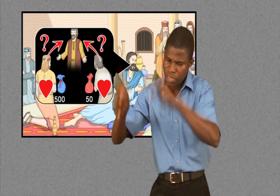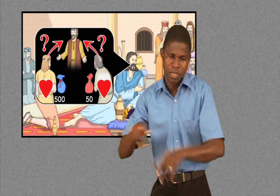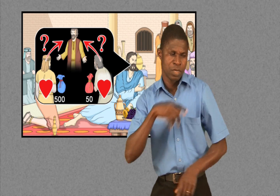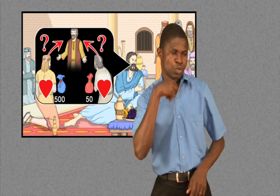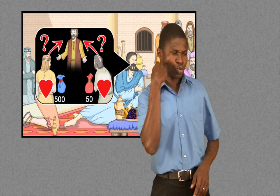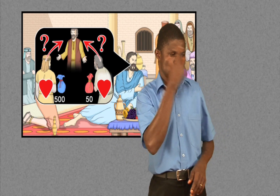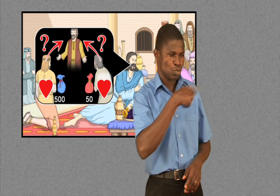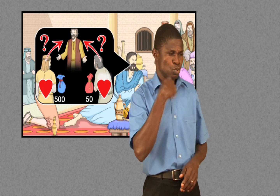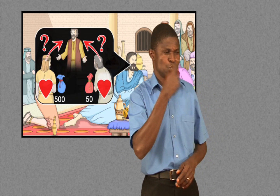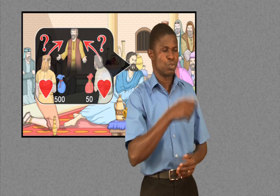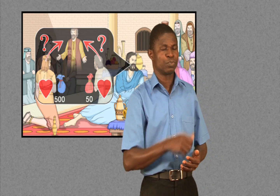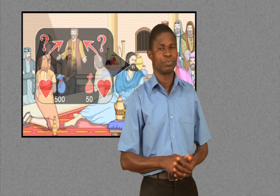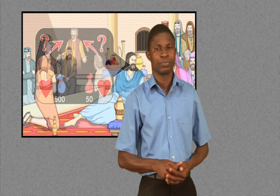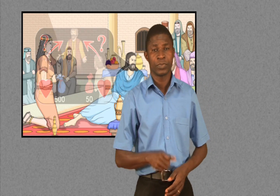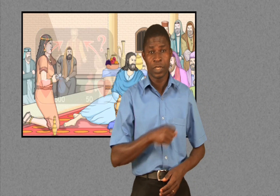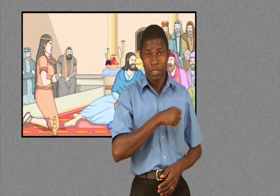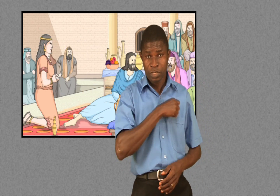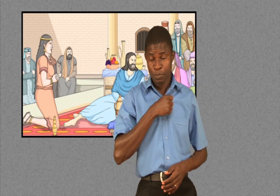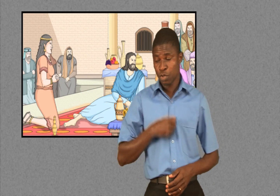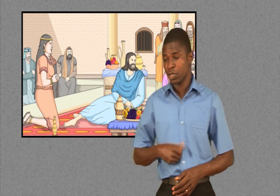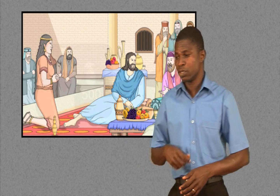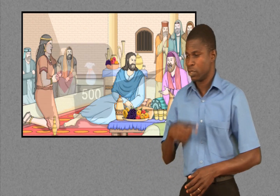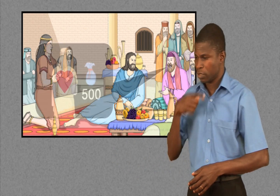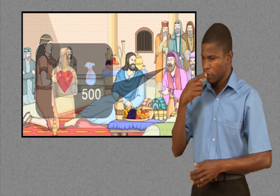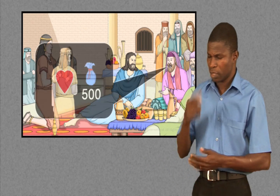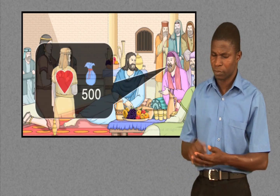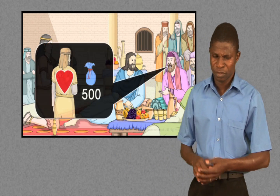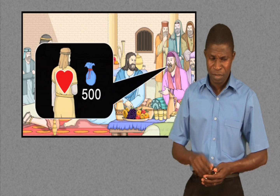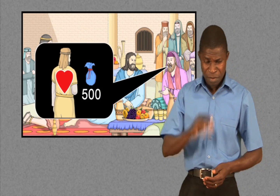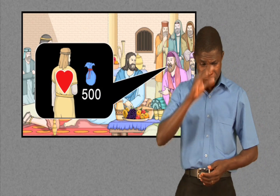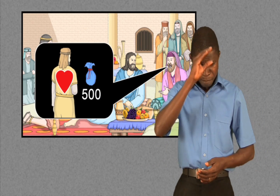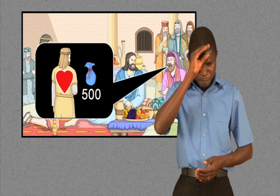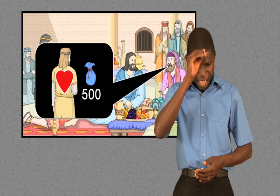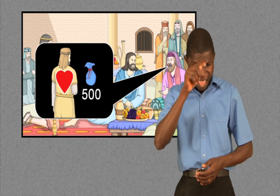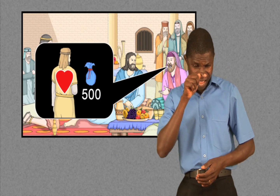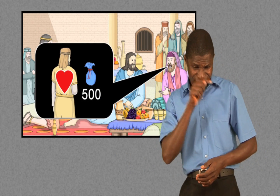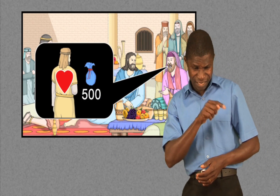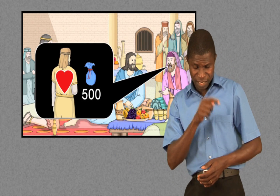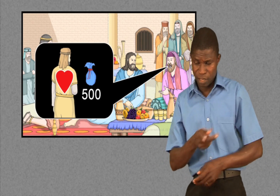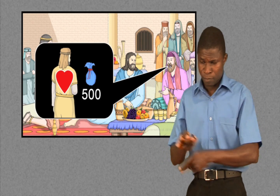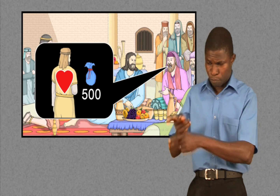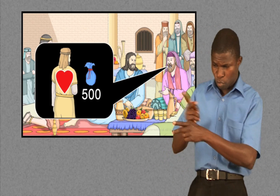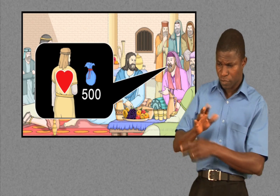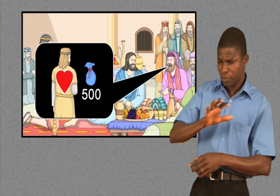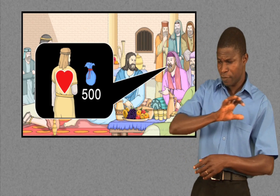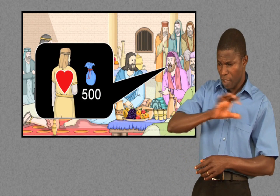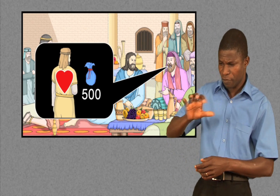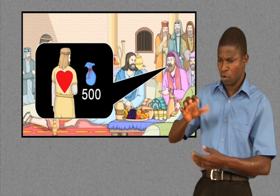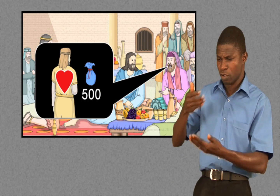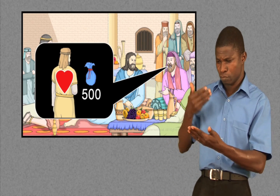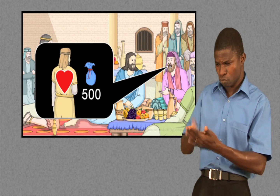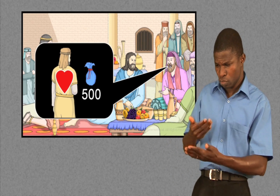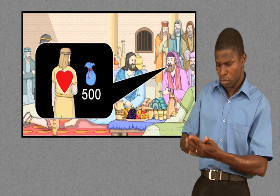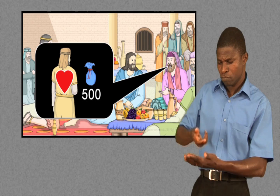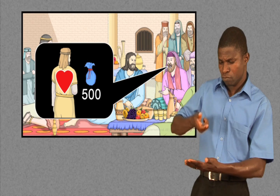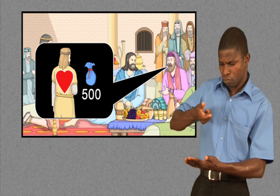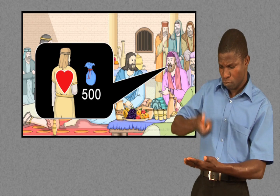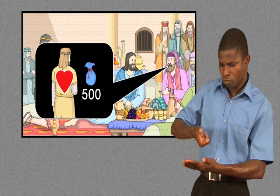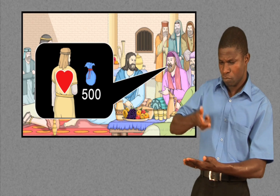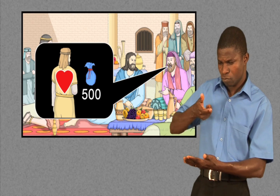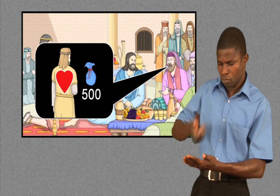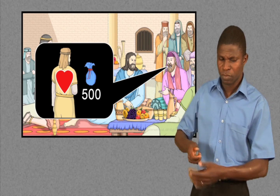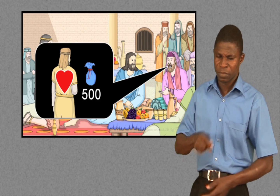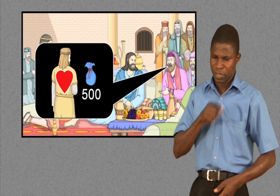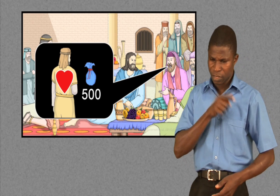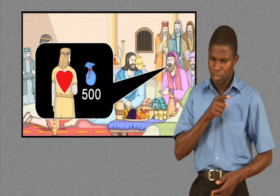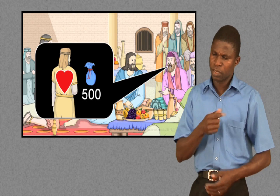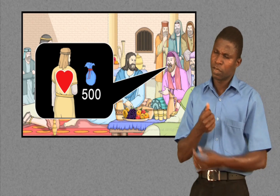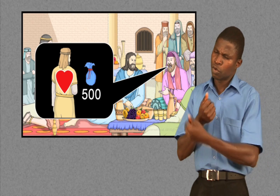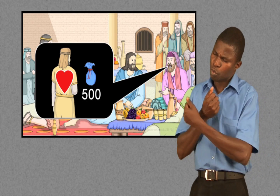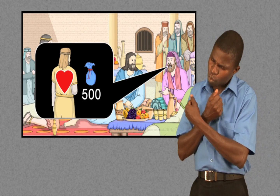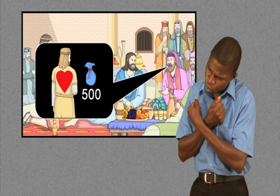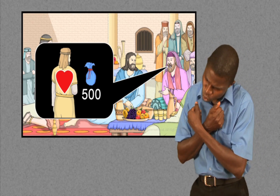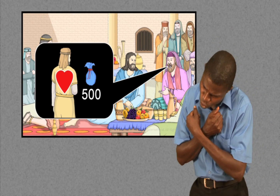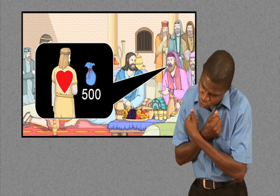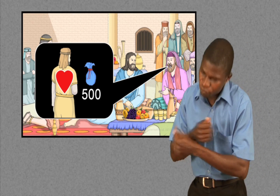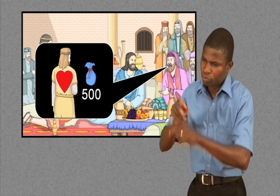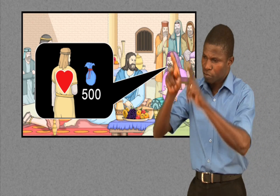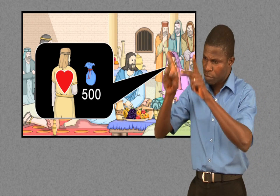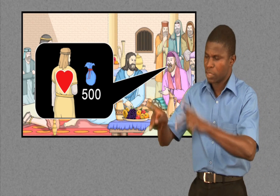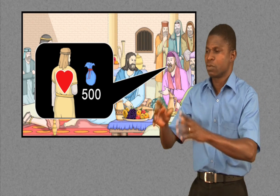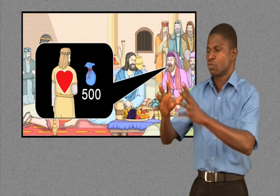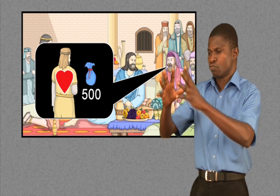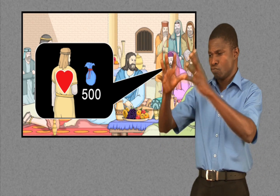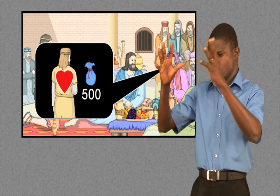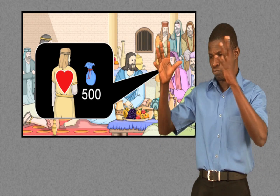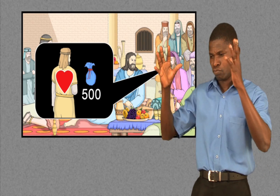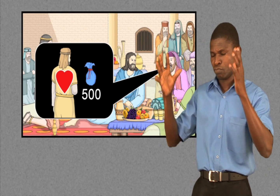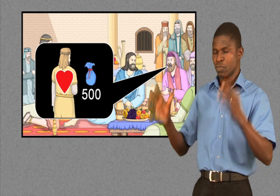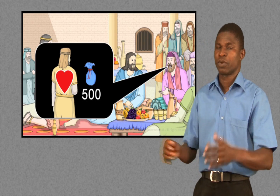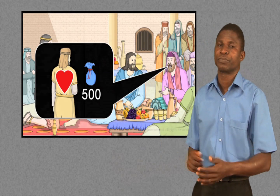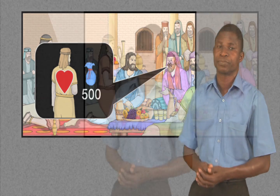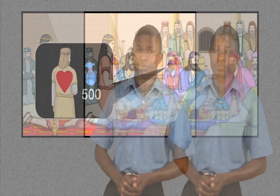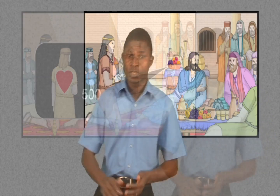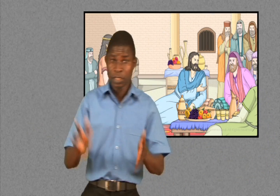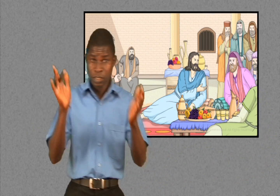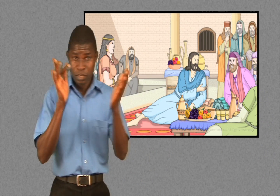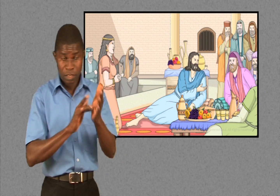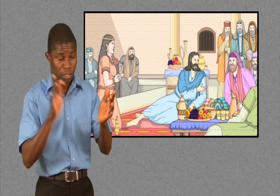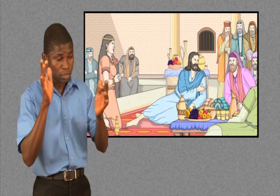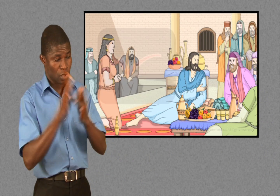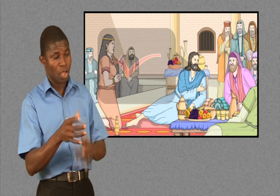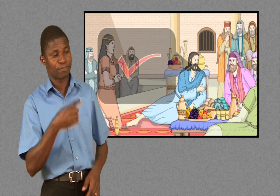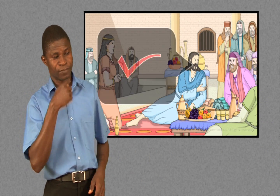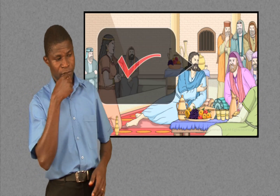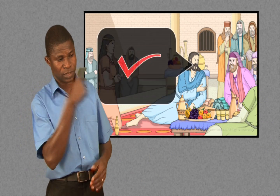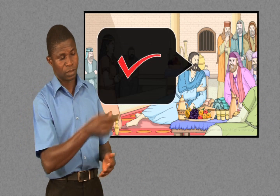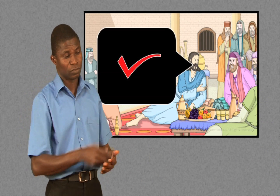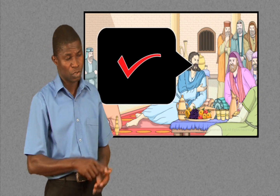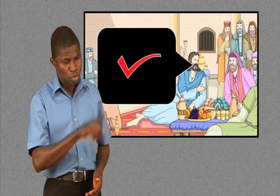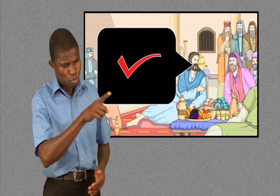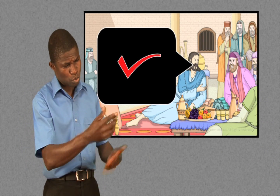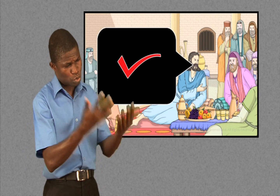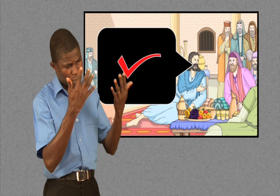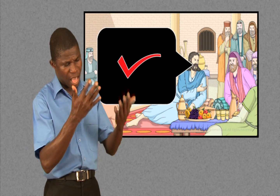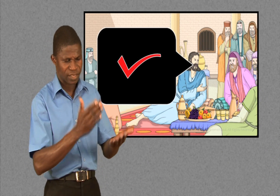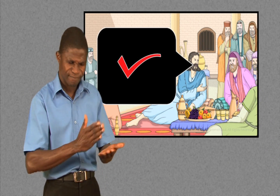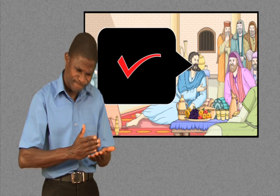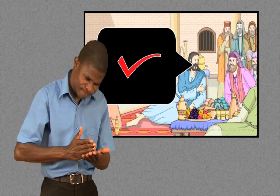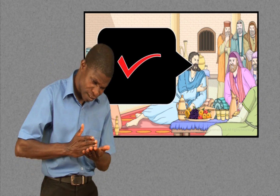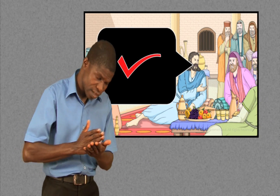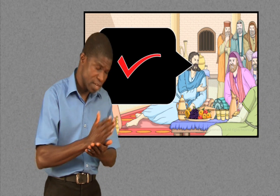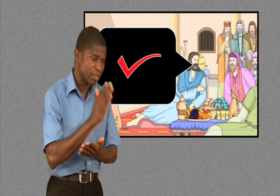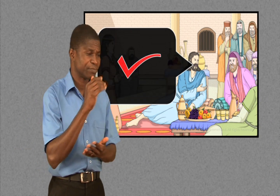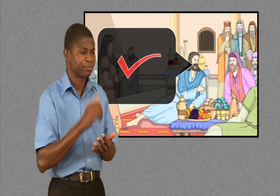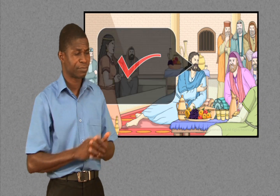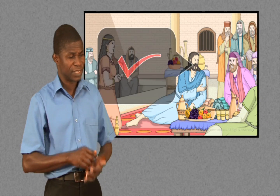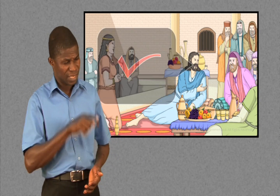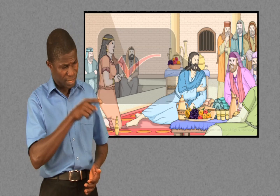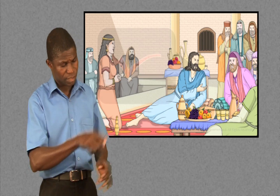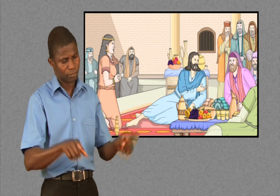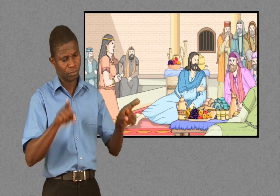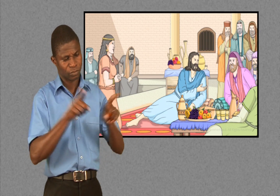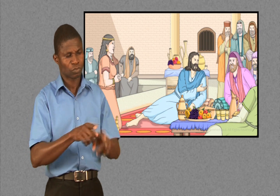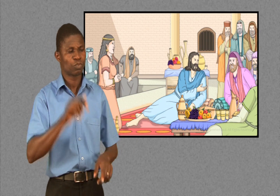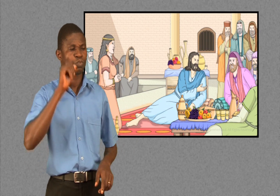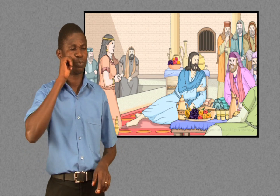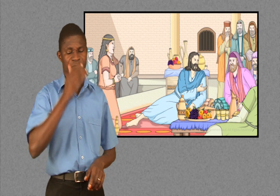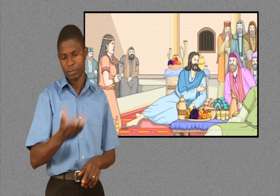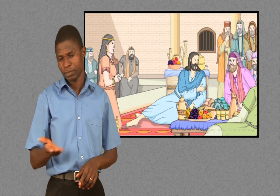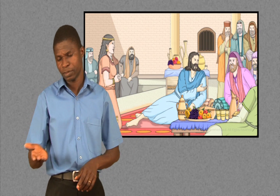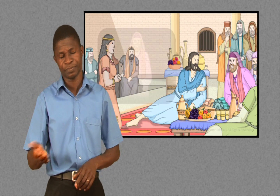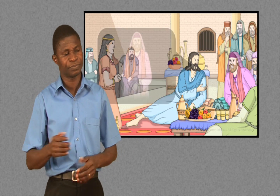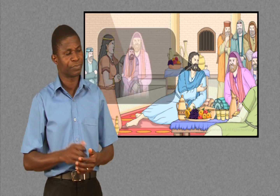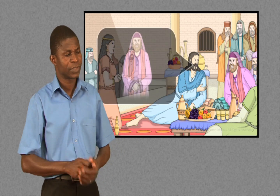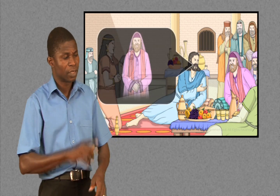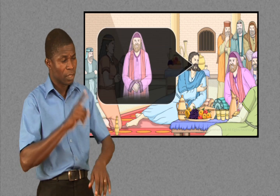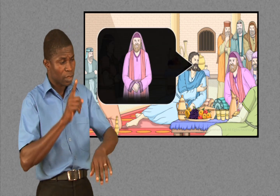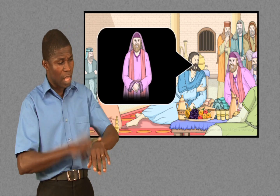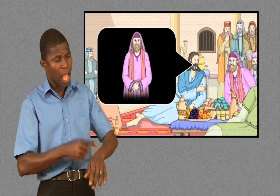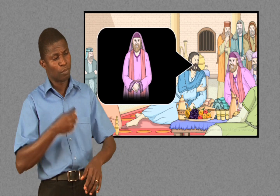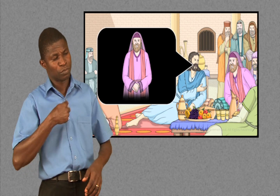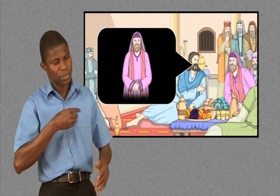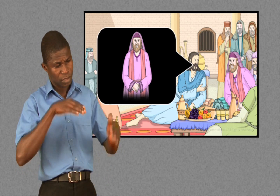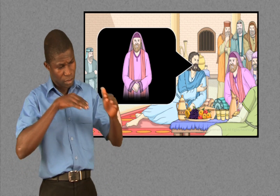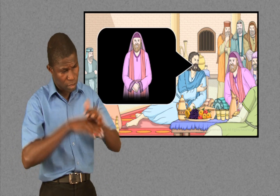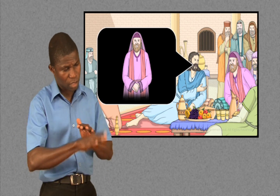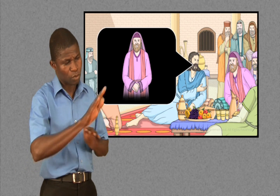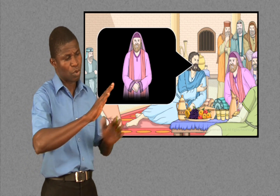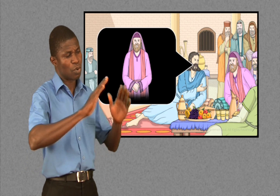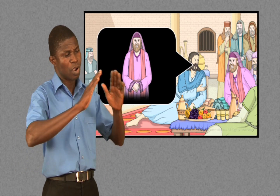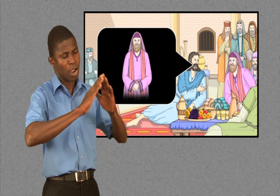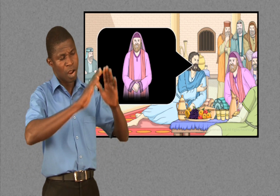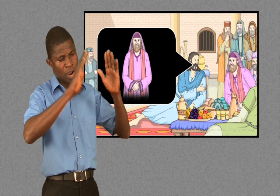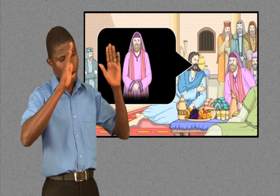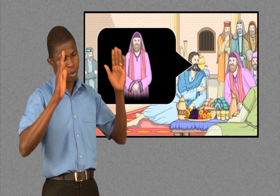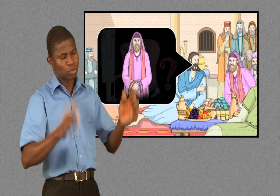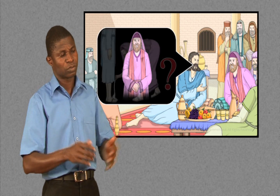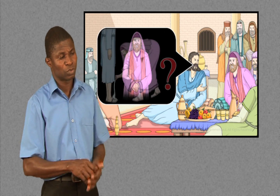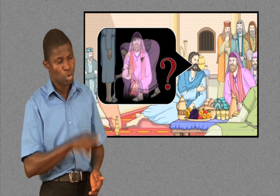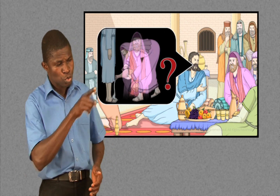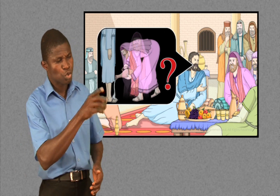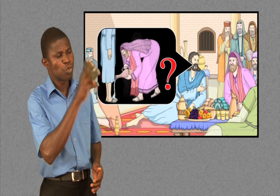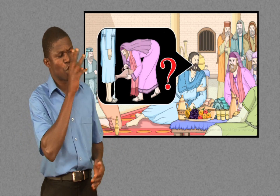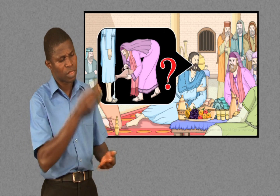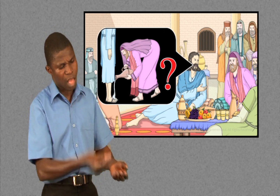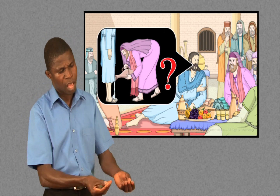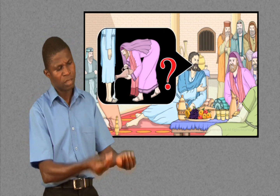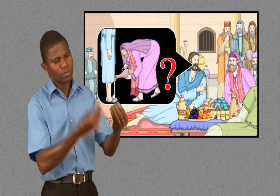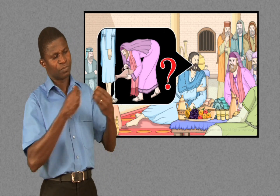“I suppose the one who was forgiven more,” Simon replied. “You have judged correctly,” Jesus said. And turning toward the woman, He said to Simon, “Do you see this woman?